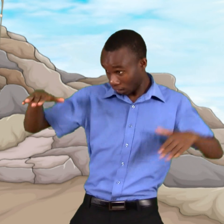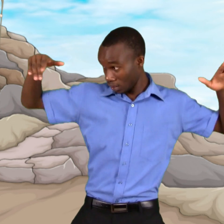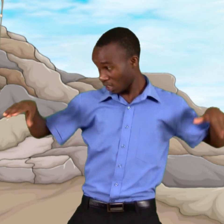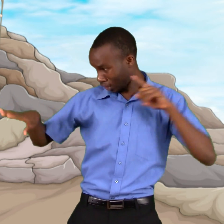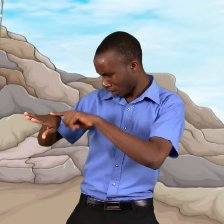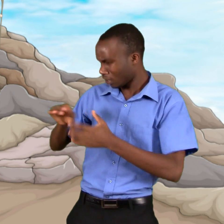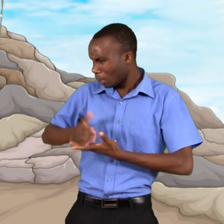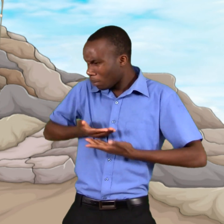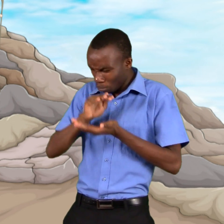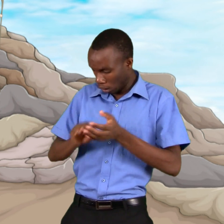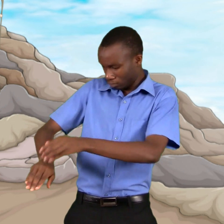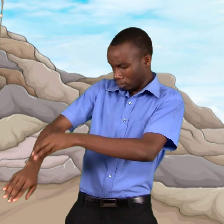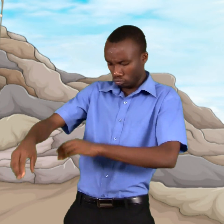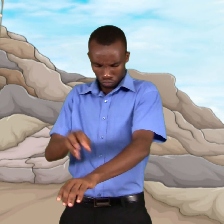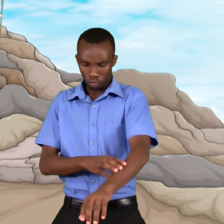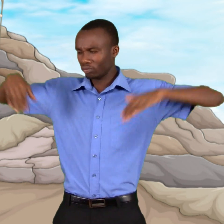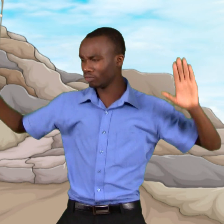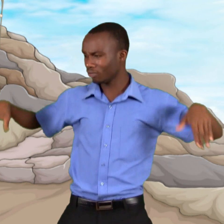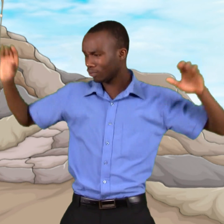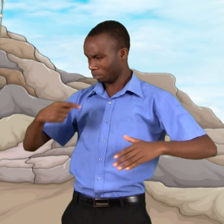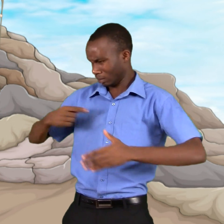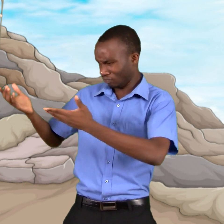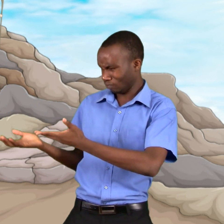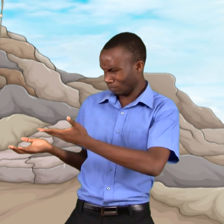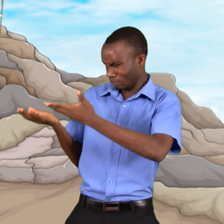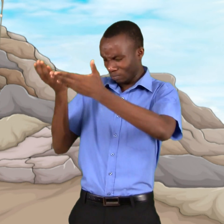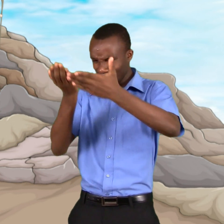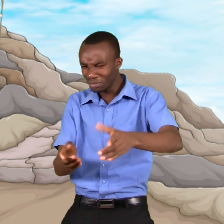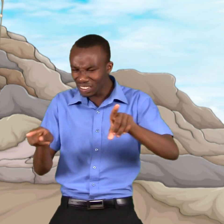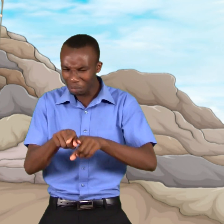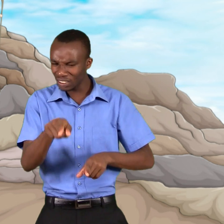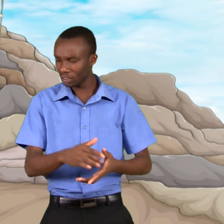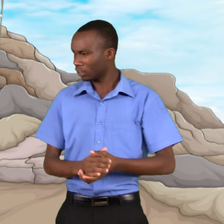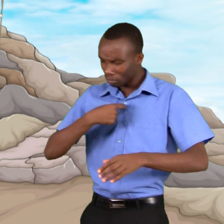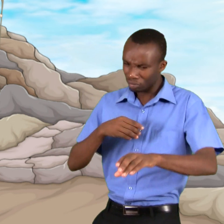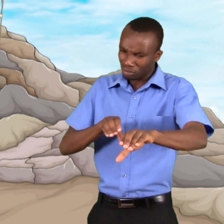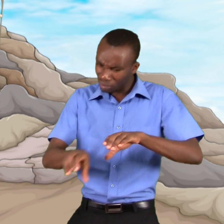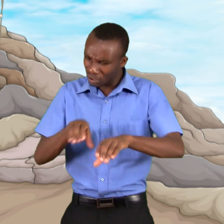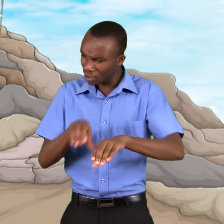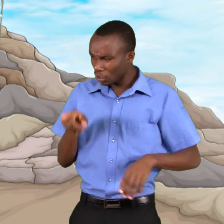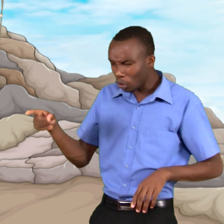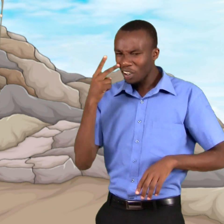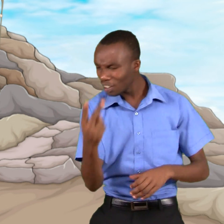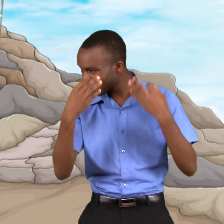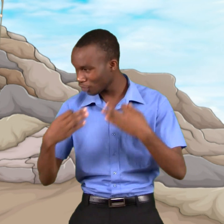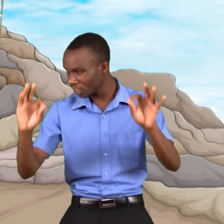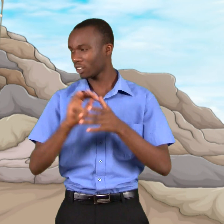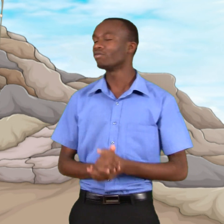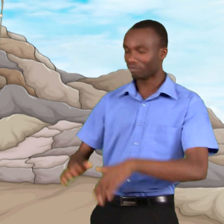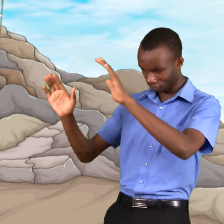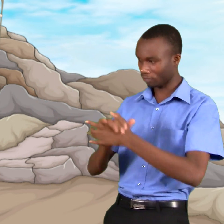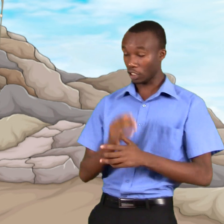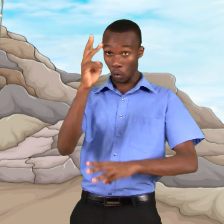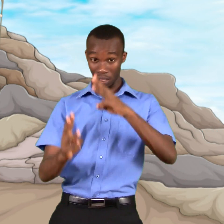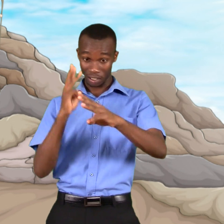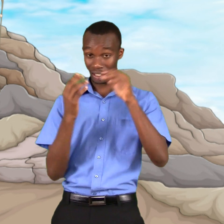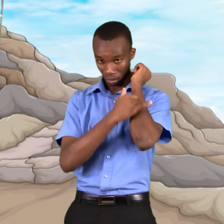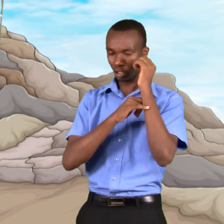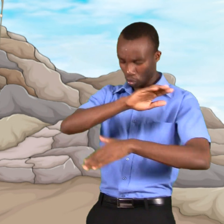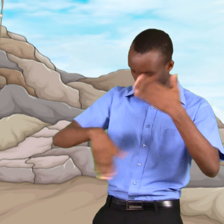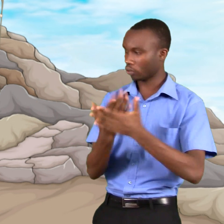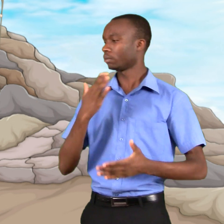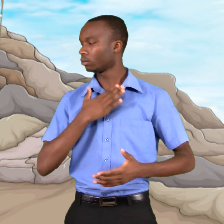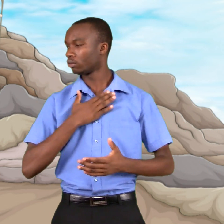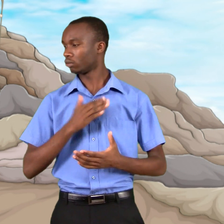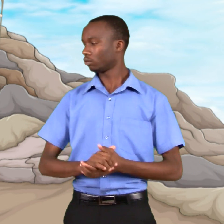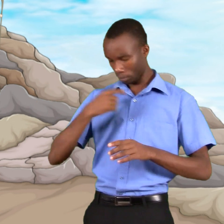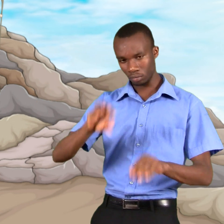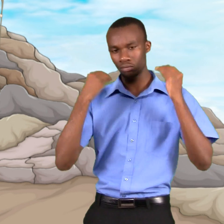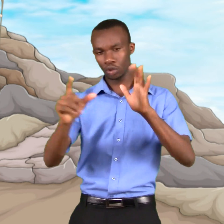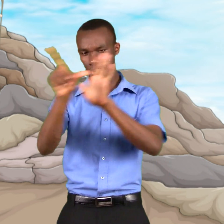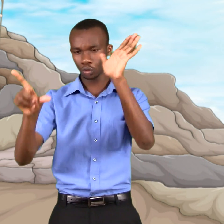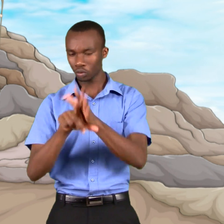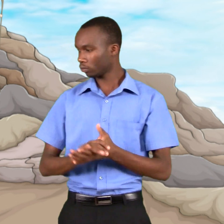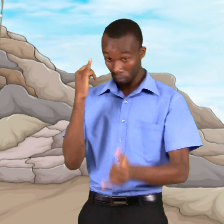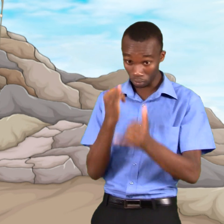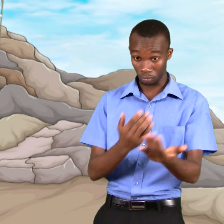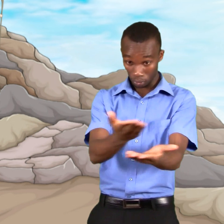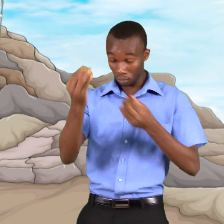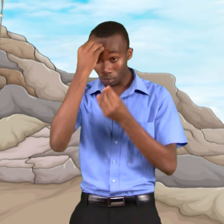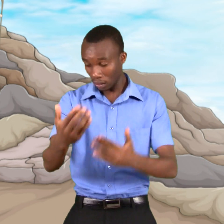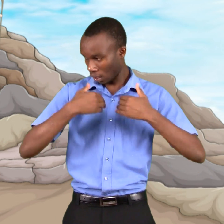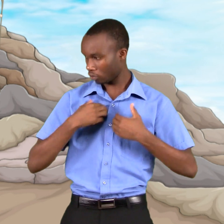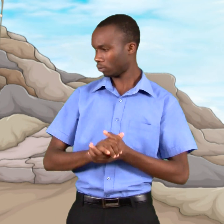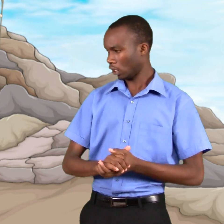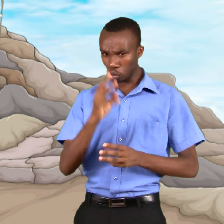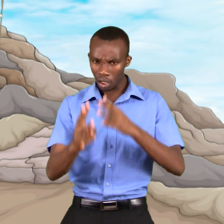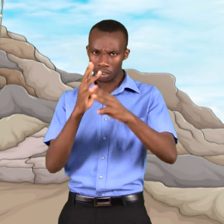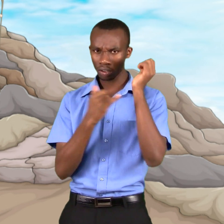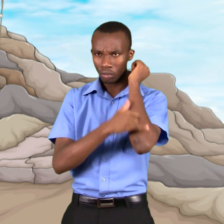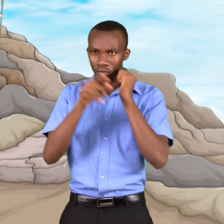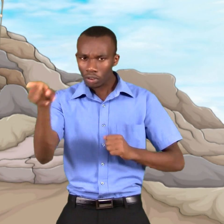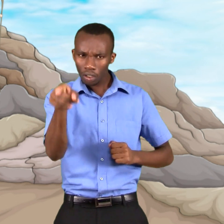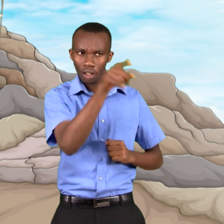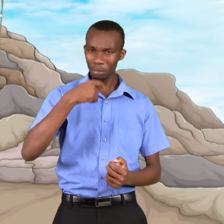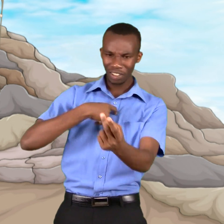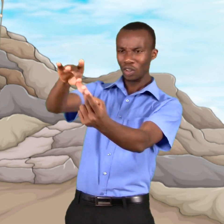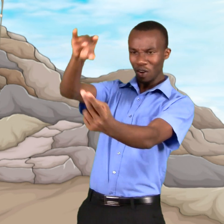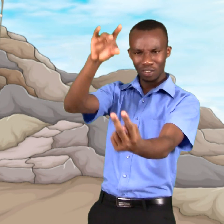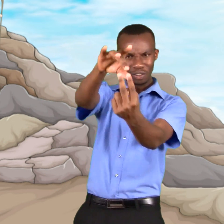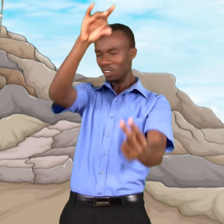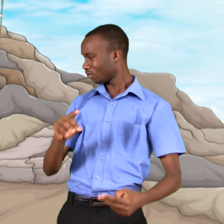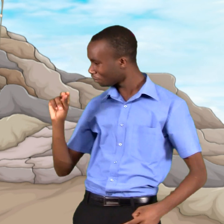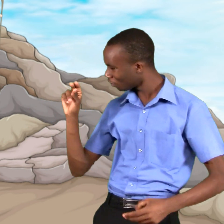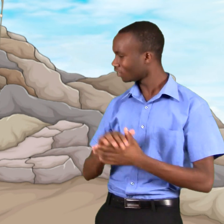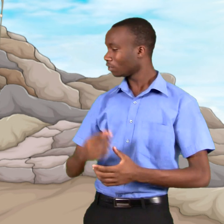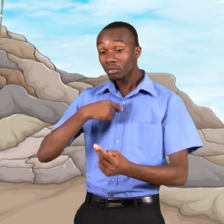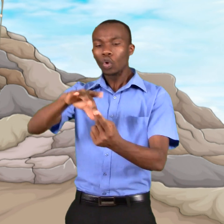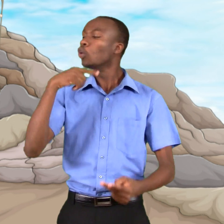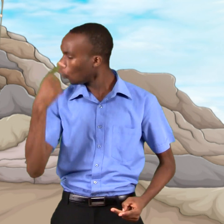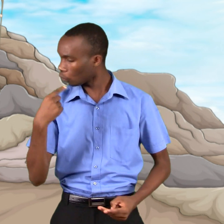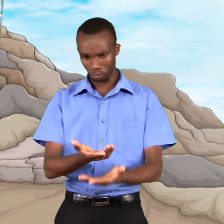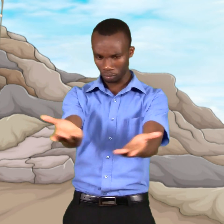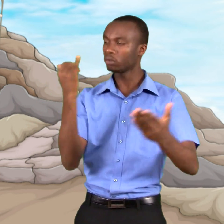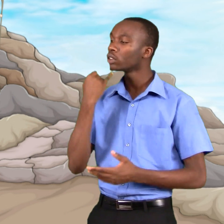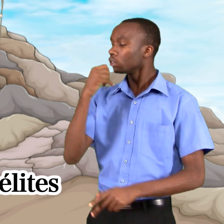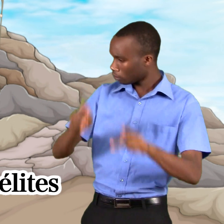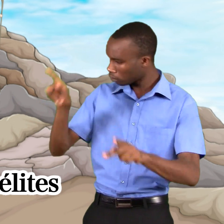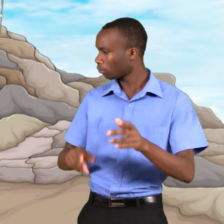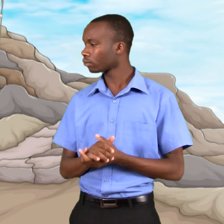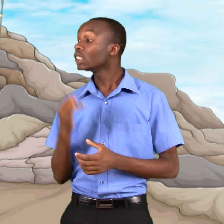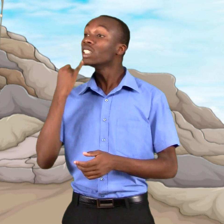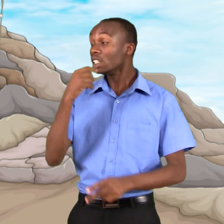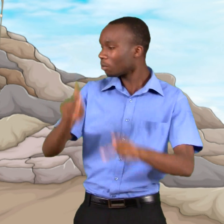Now if you will indeed obey My voice and keep My covenant, you will be My treasured possession out of all the nations—for the whole earth is Mine.